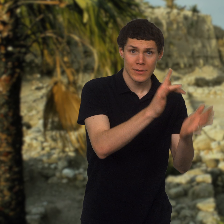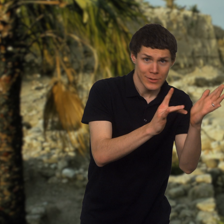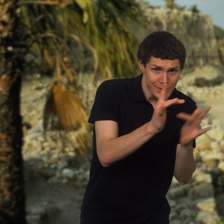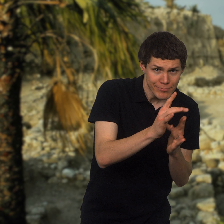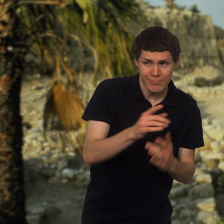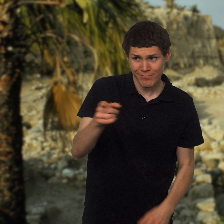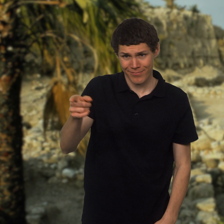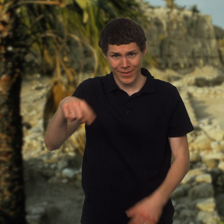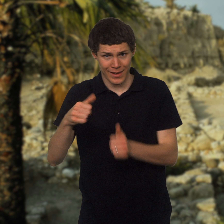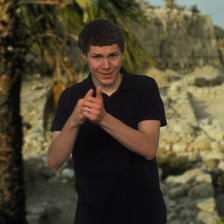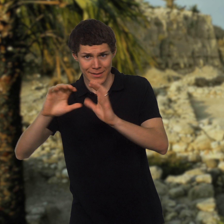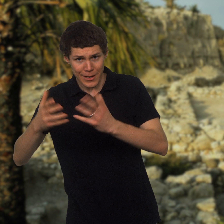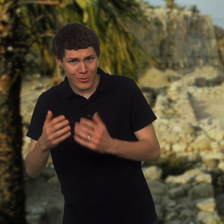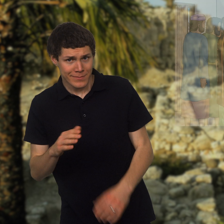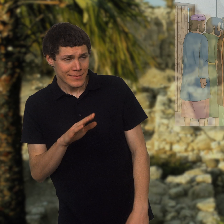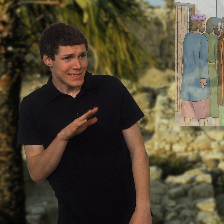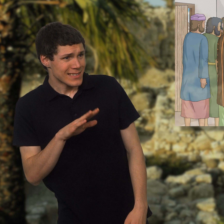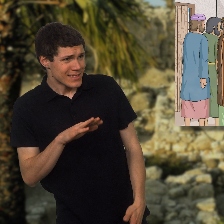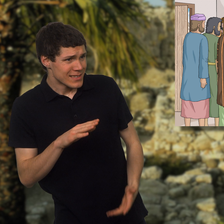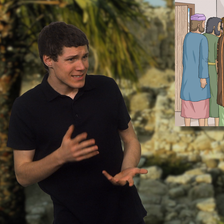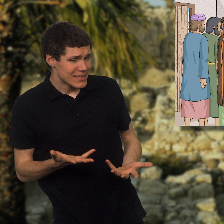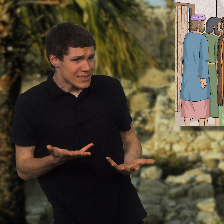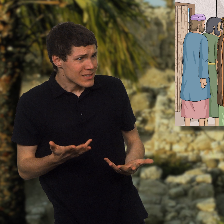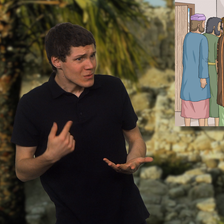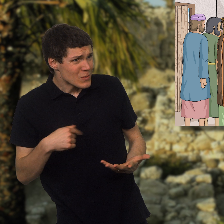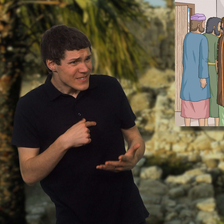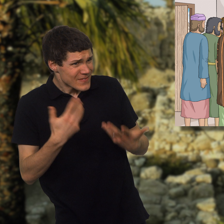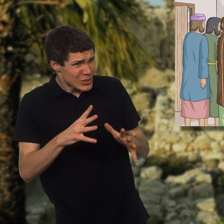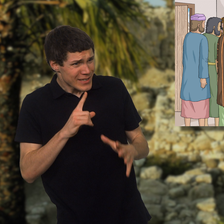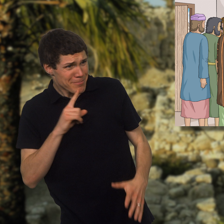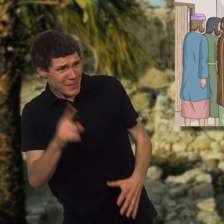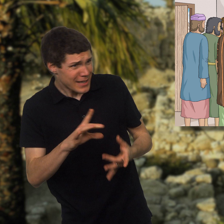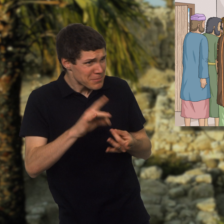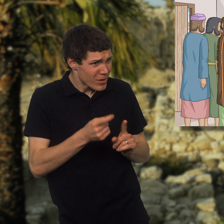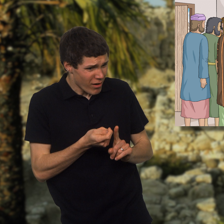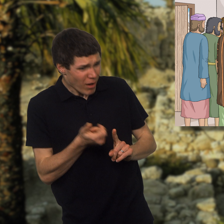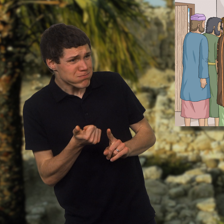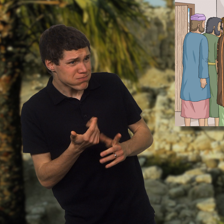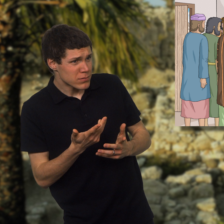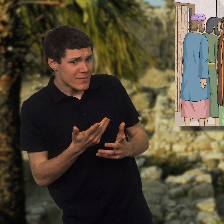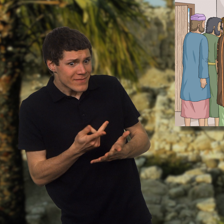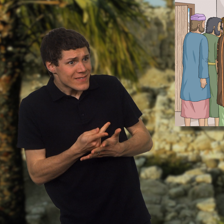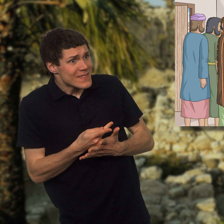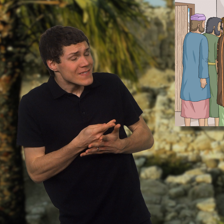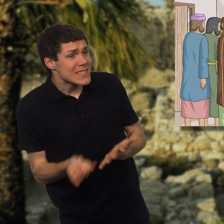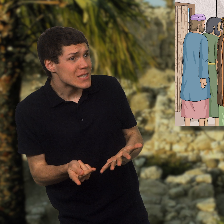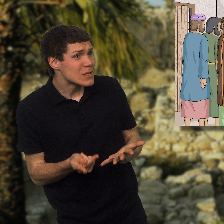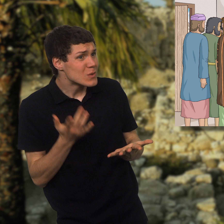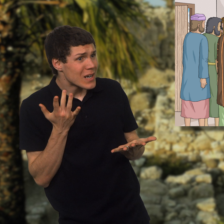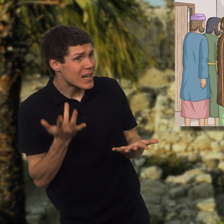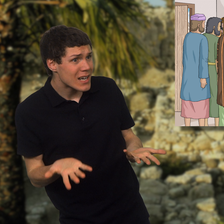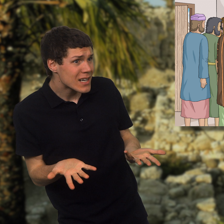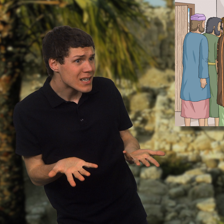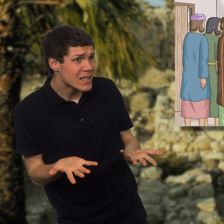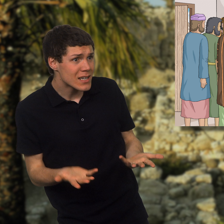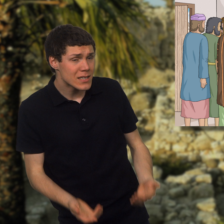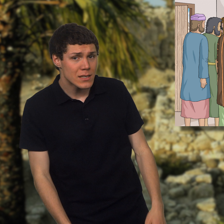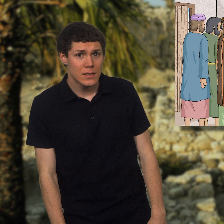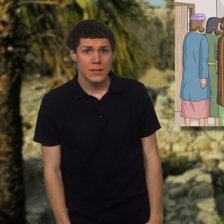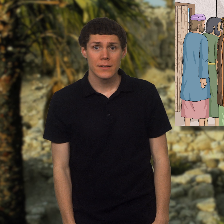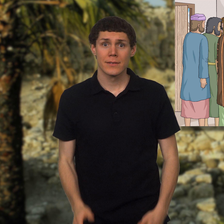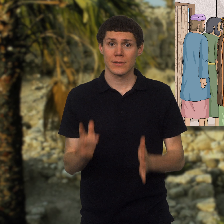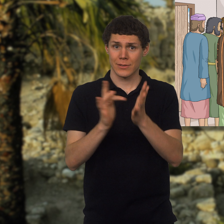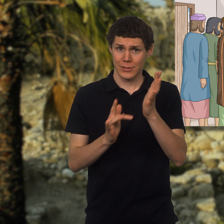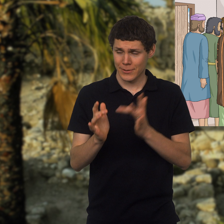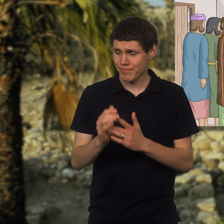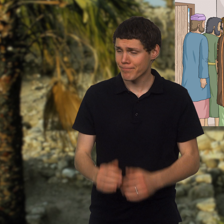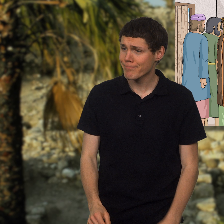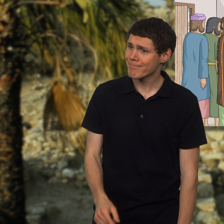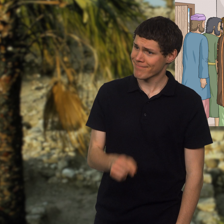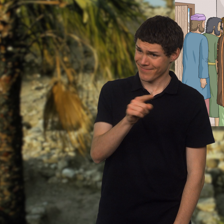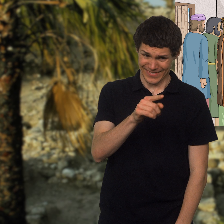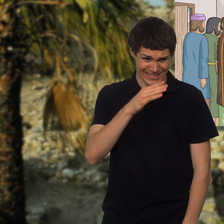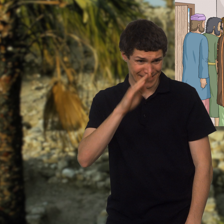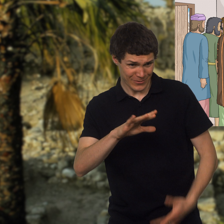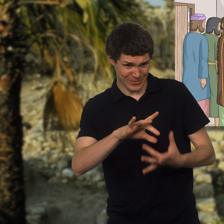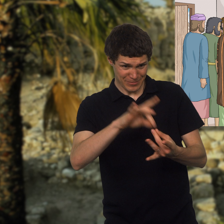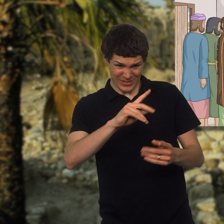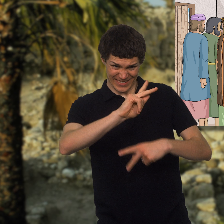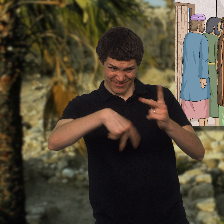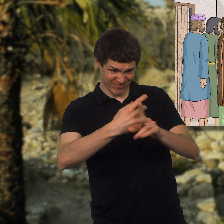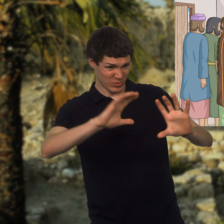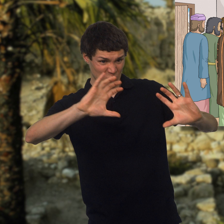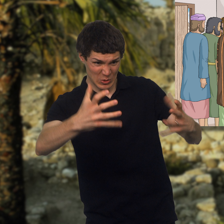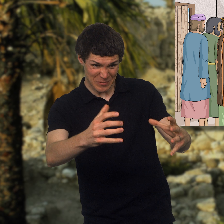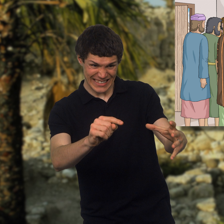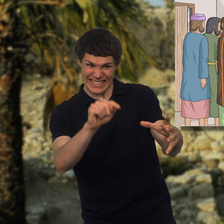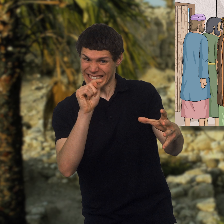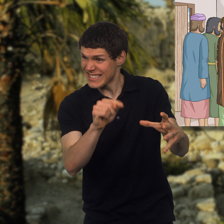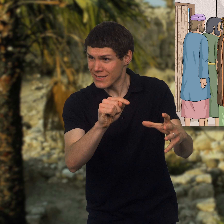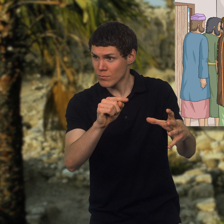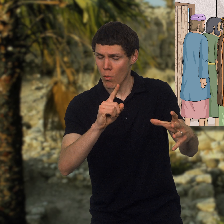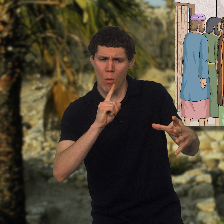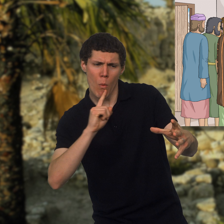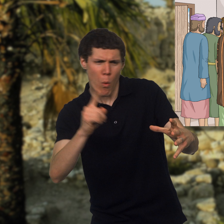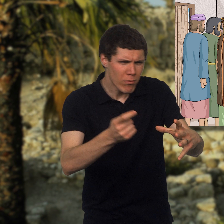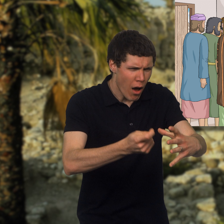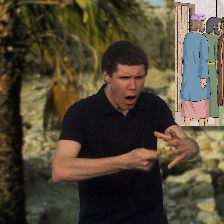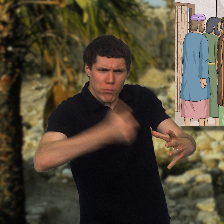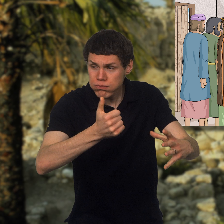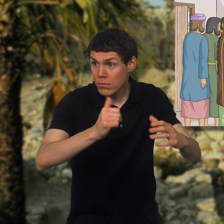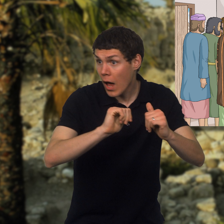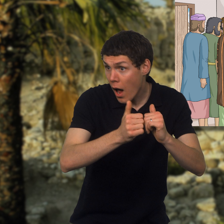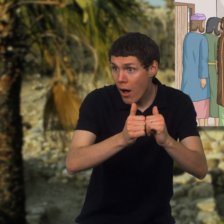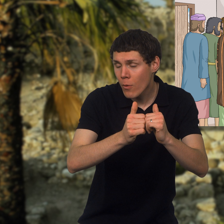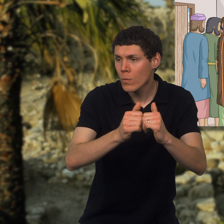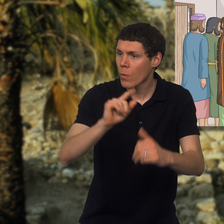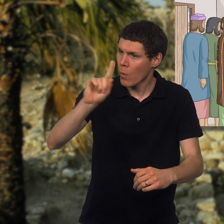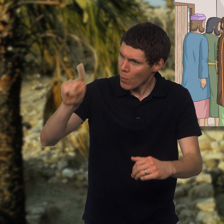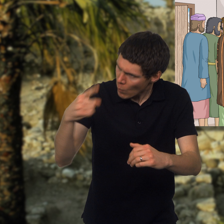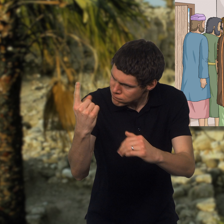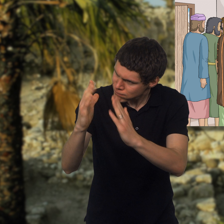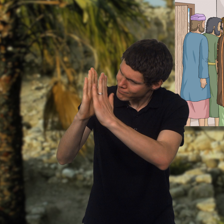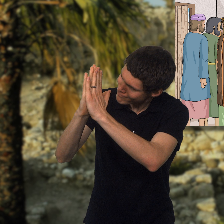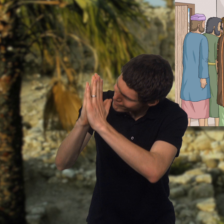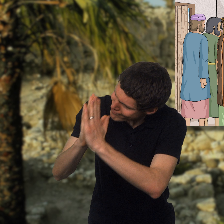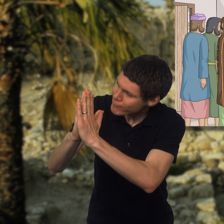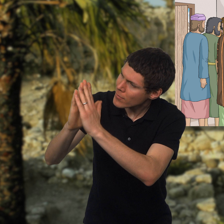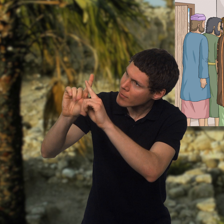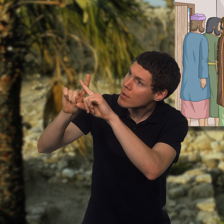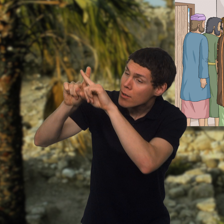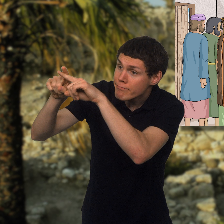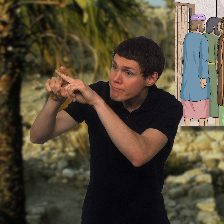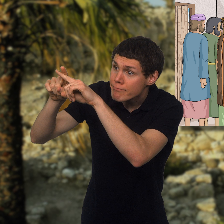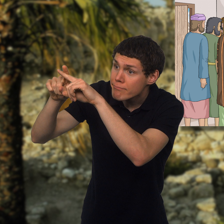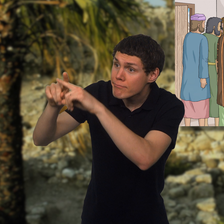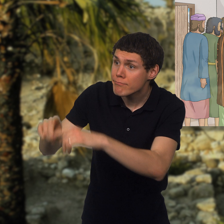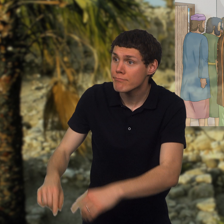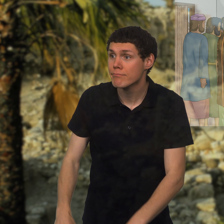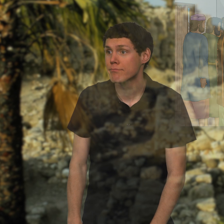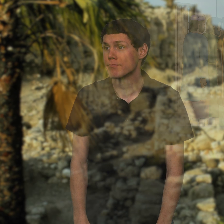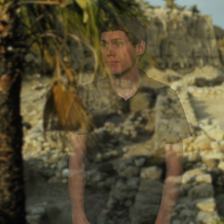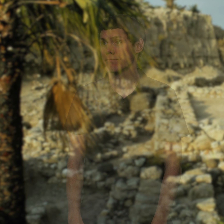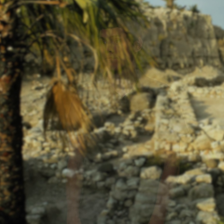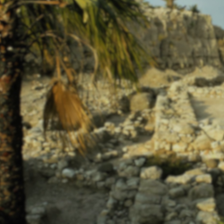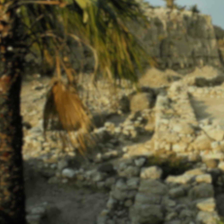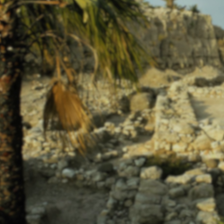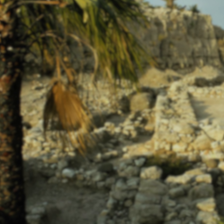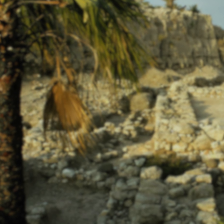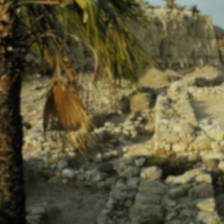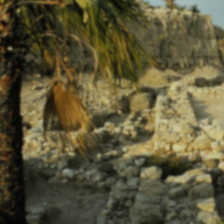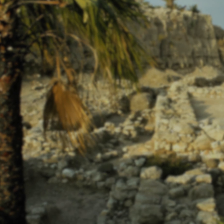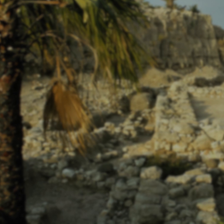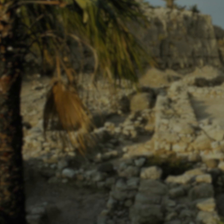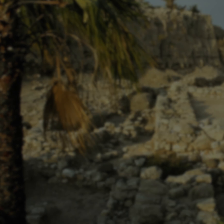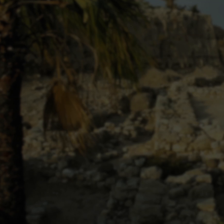After Jesus had gone into the house, His disciples asked Him privately, “Why couldn’t we drive it out?” Jesus answered, “This kind cannot come out, except by prayer.”